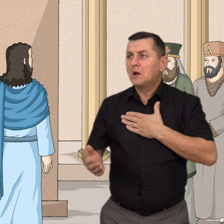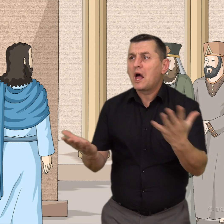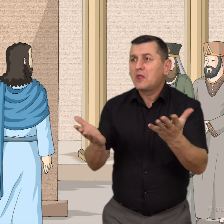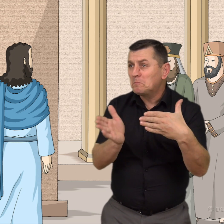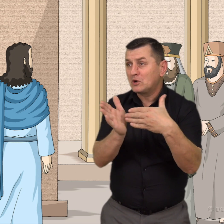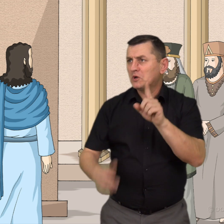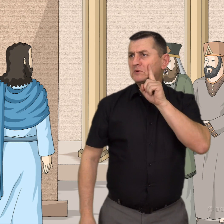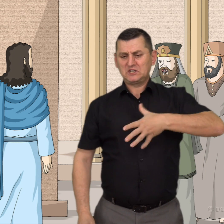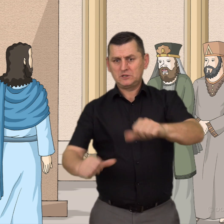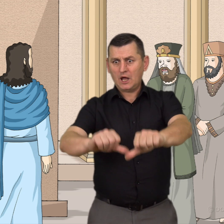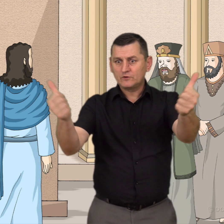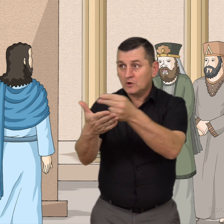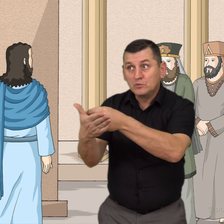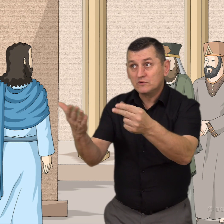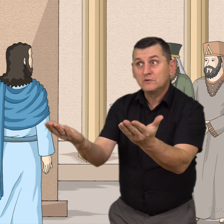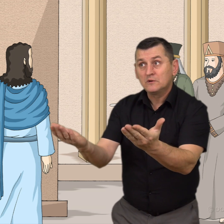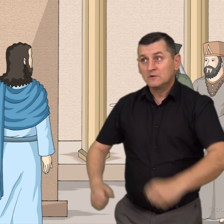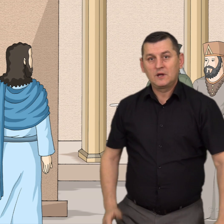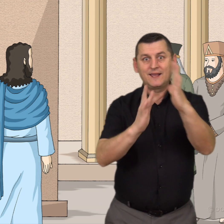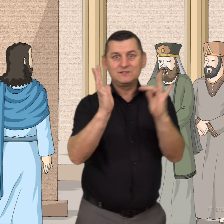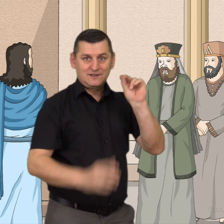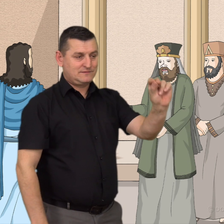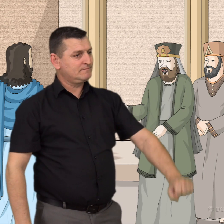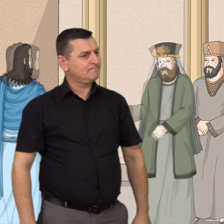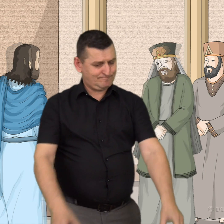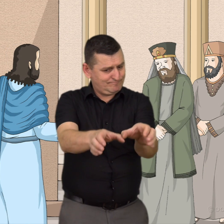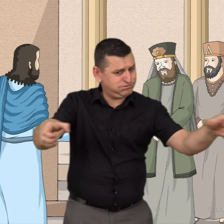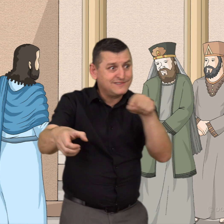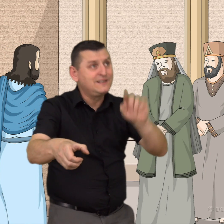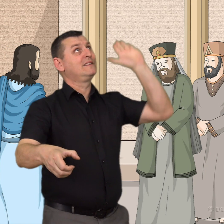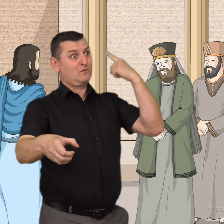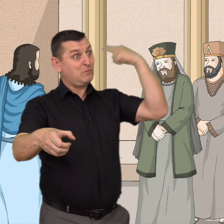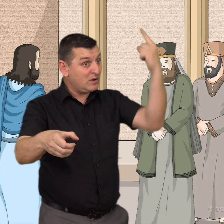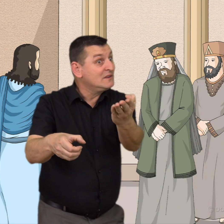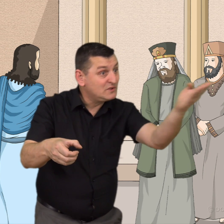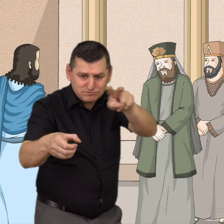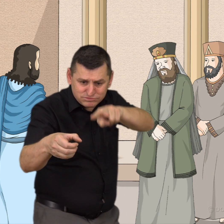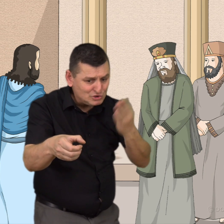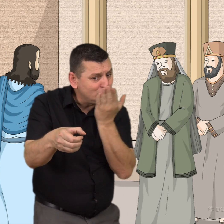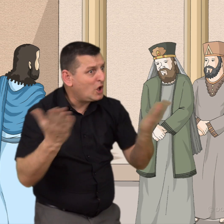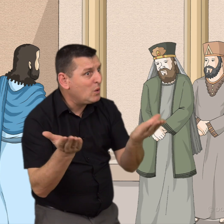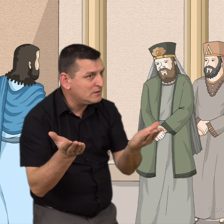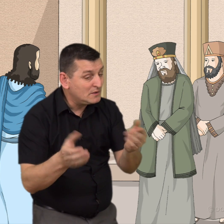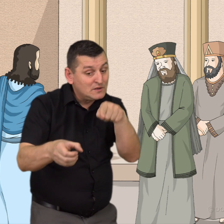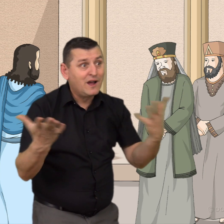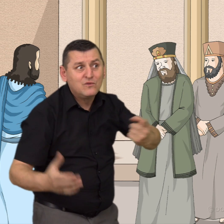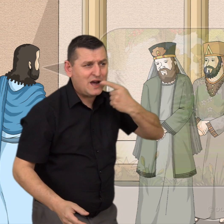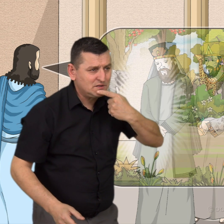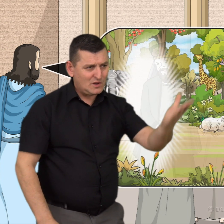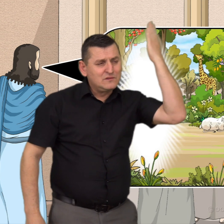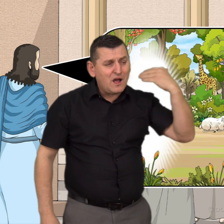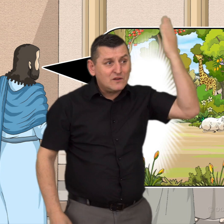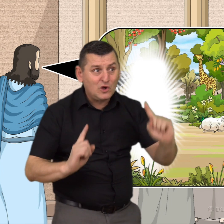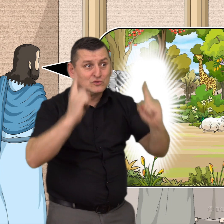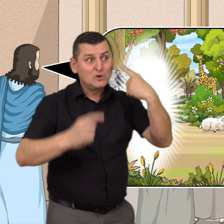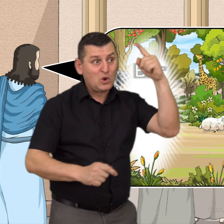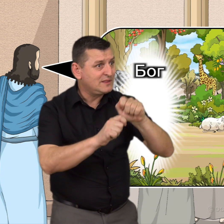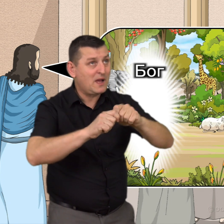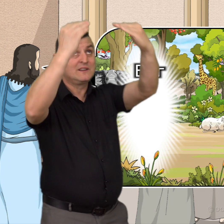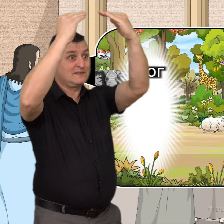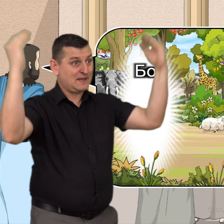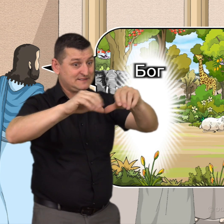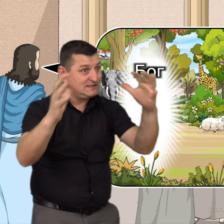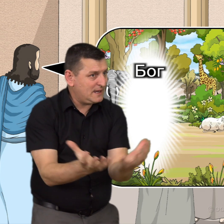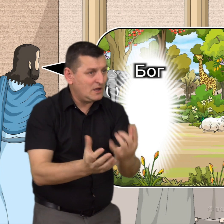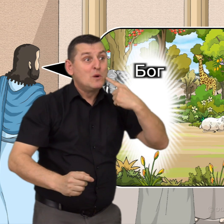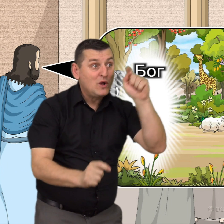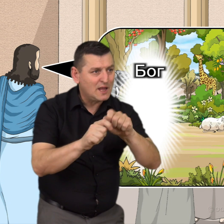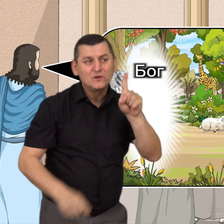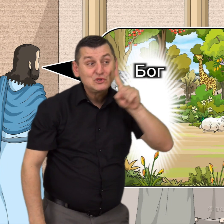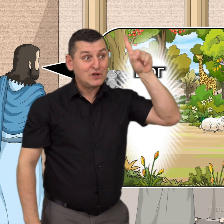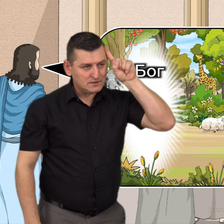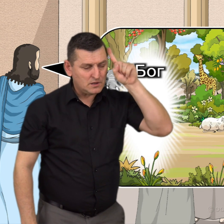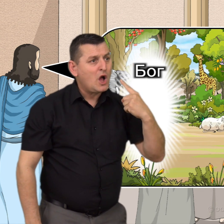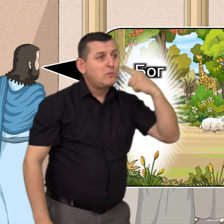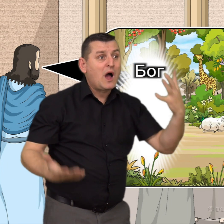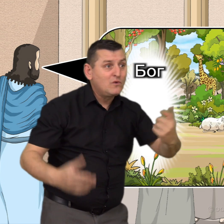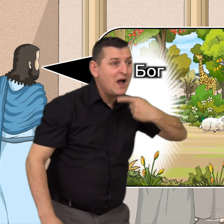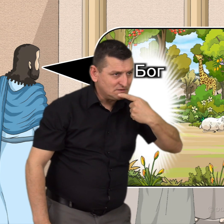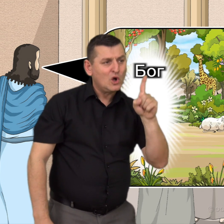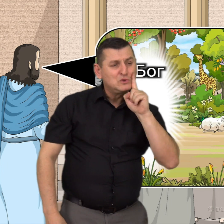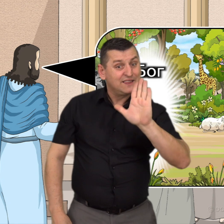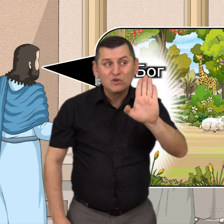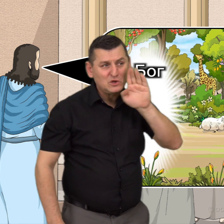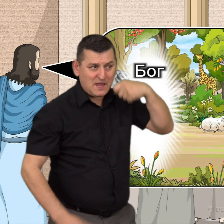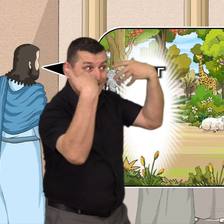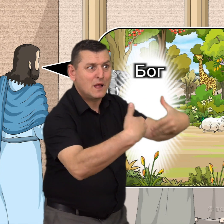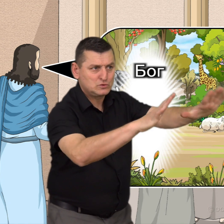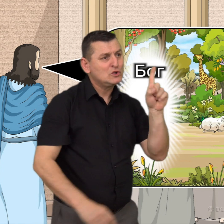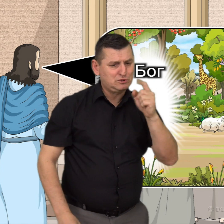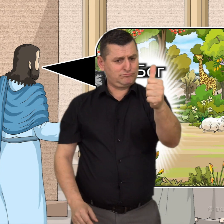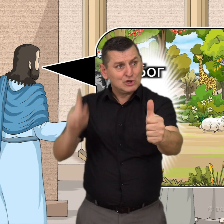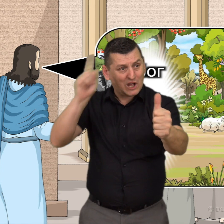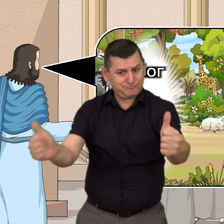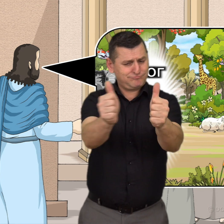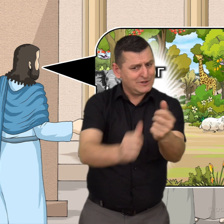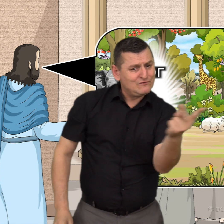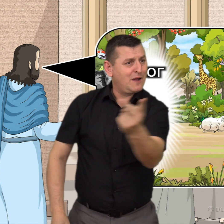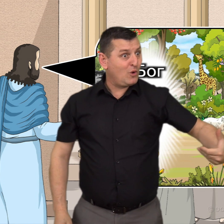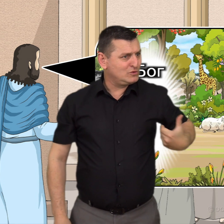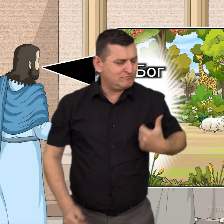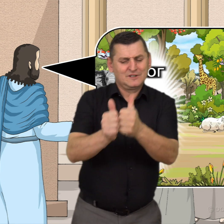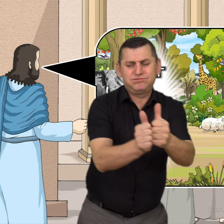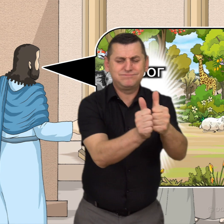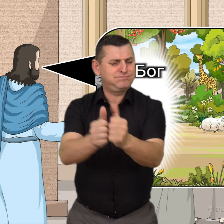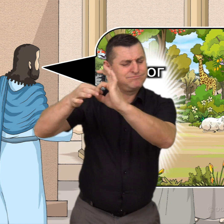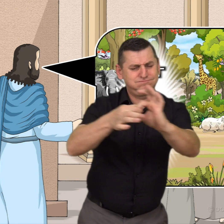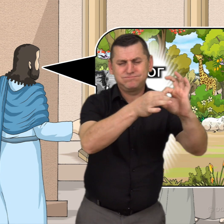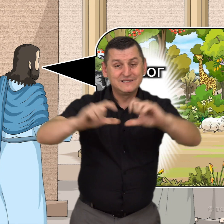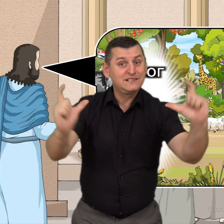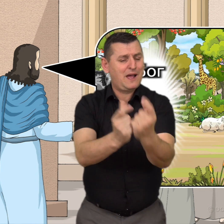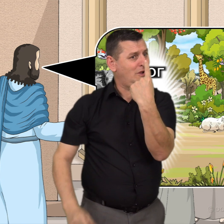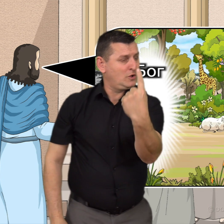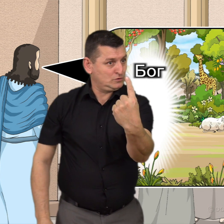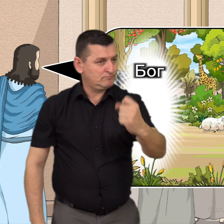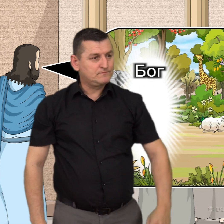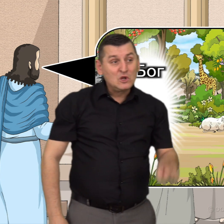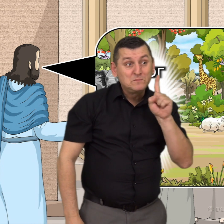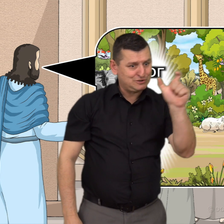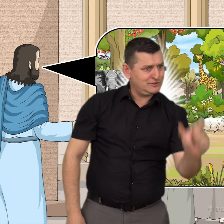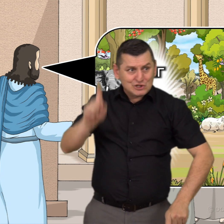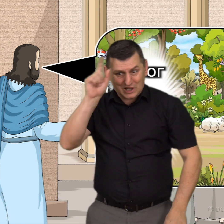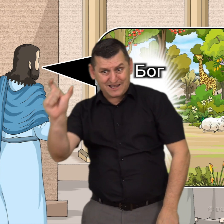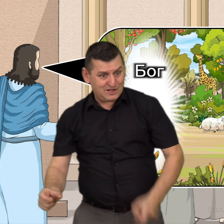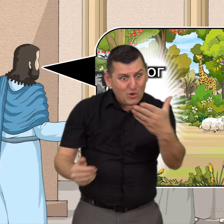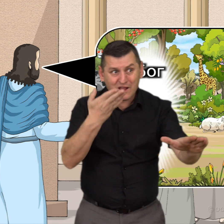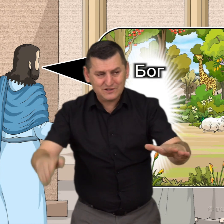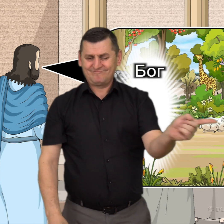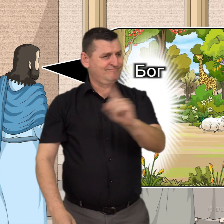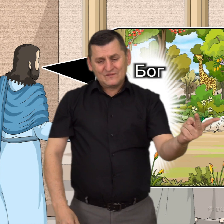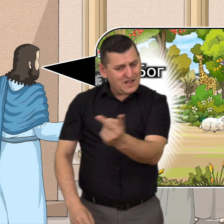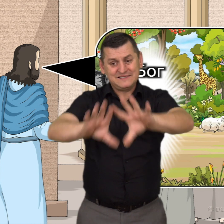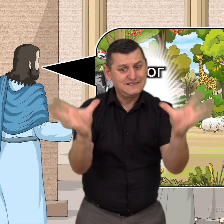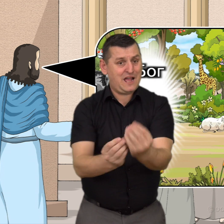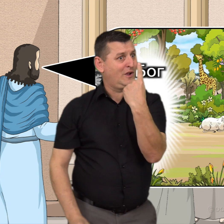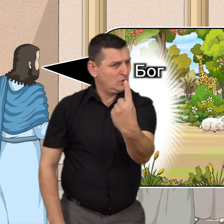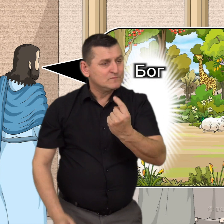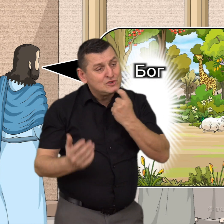Jesus answered, “Have you not read that from the beginning the Creator ‘made them male and female,’ and said, ‘For this reason a man will leave his father and mother and be united to his wife, and the two will become one flesh’?